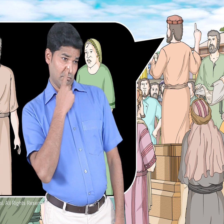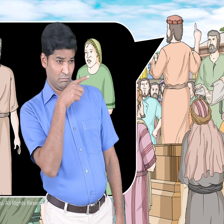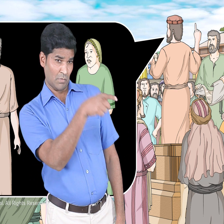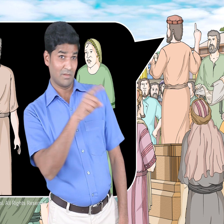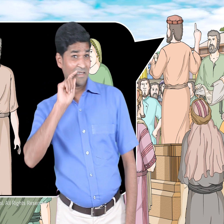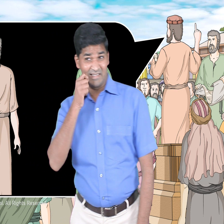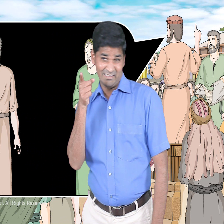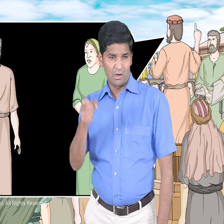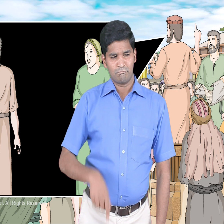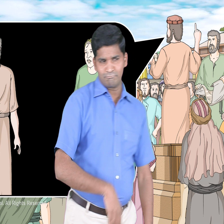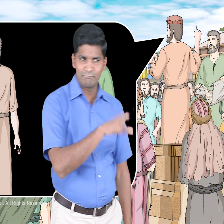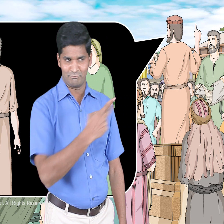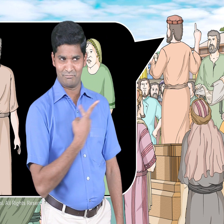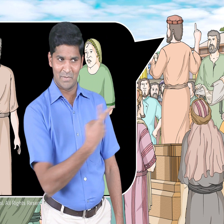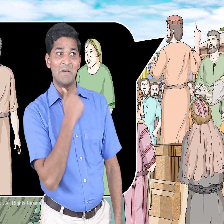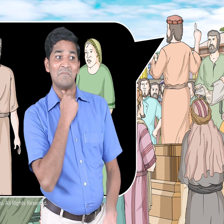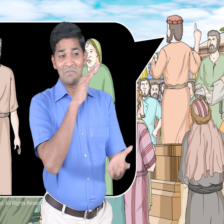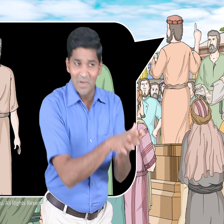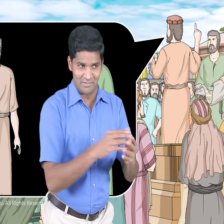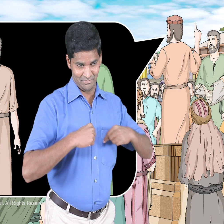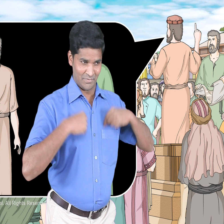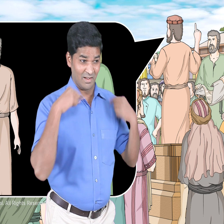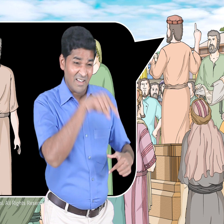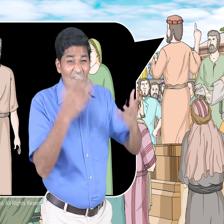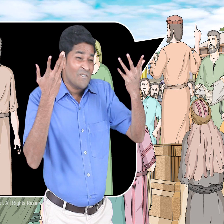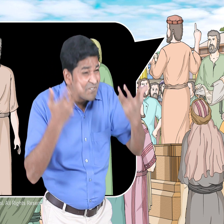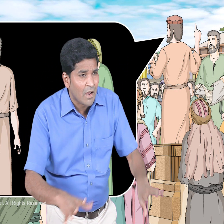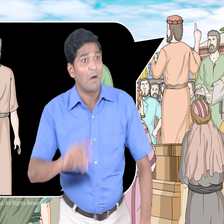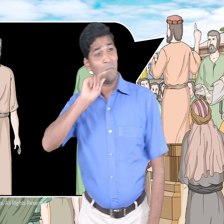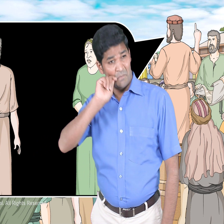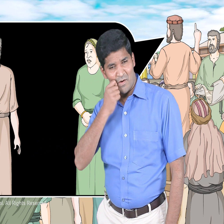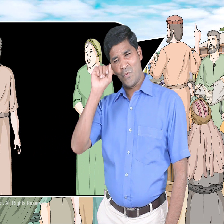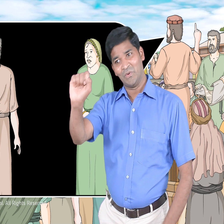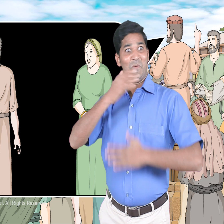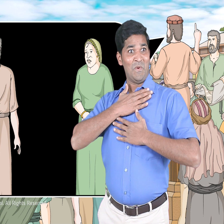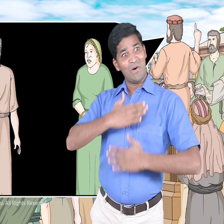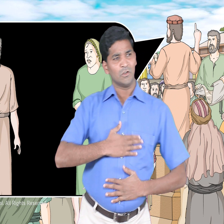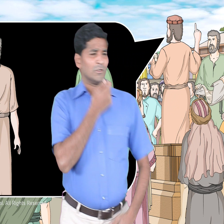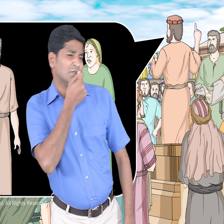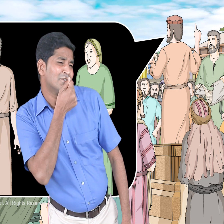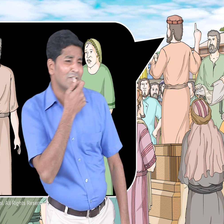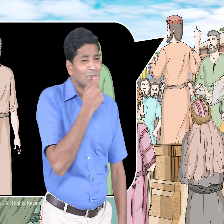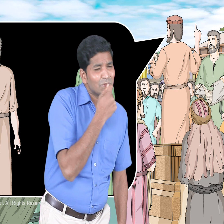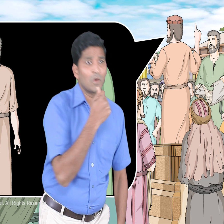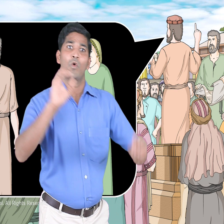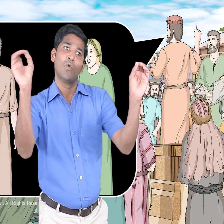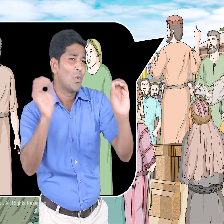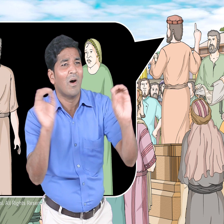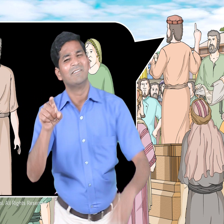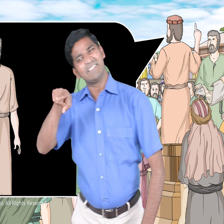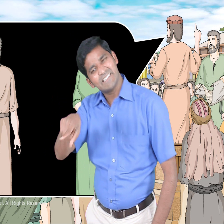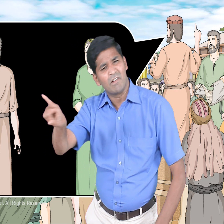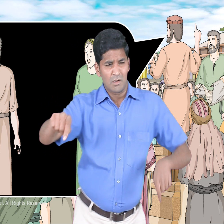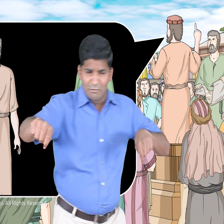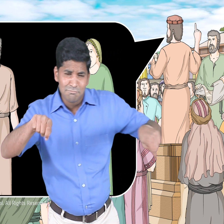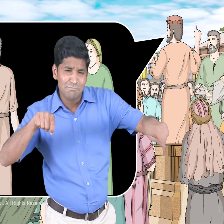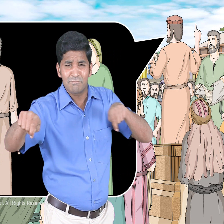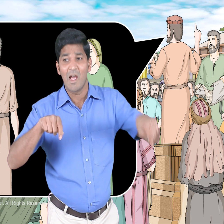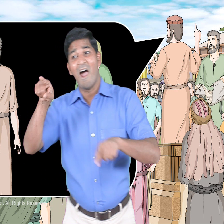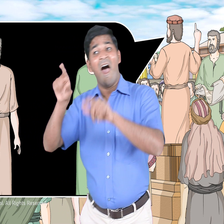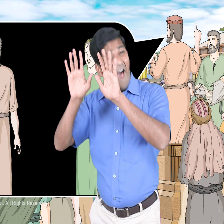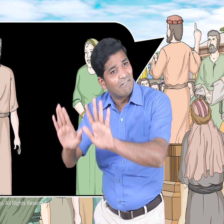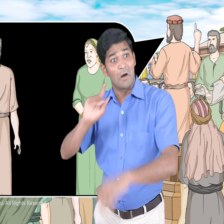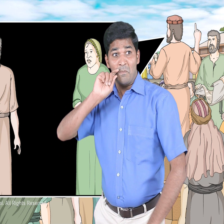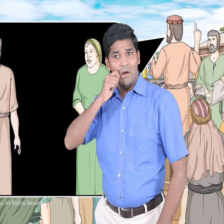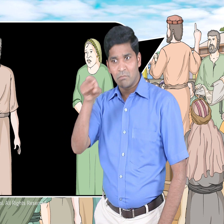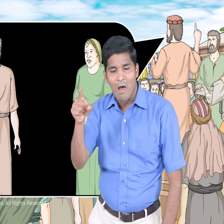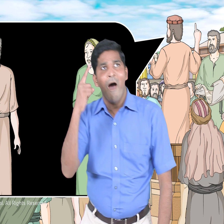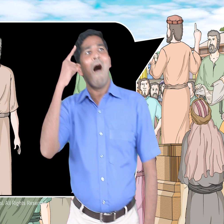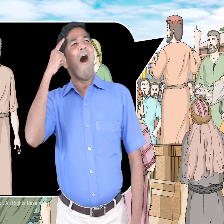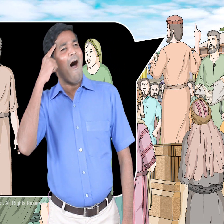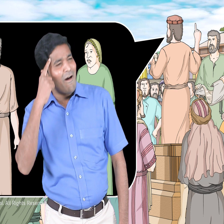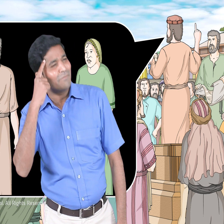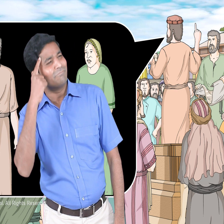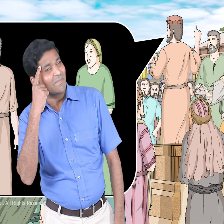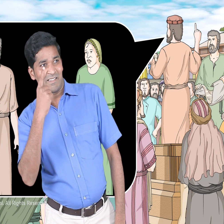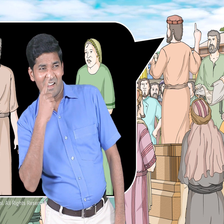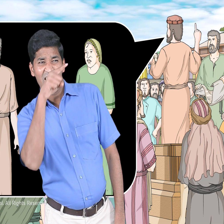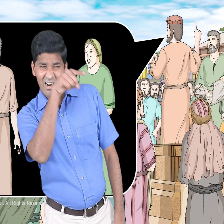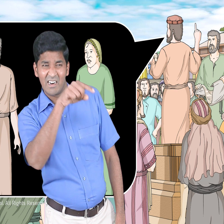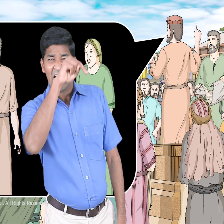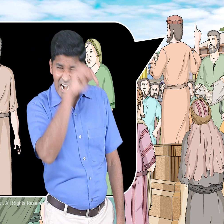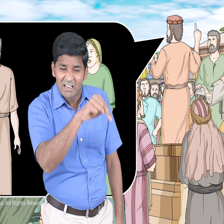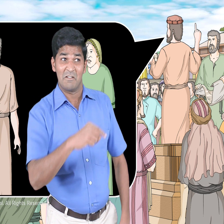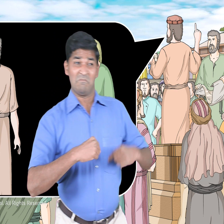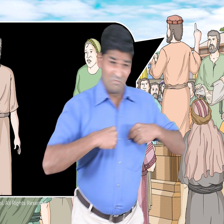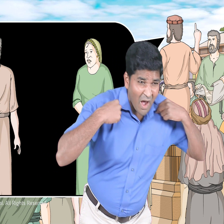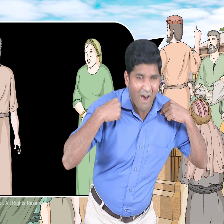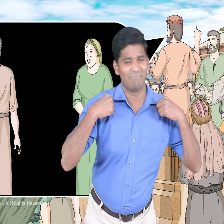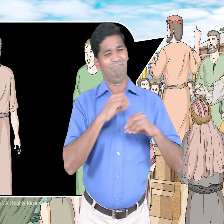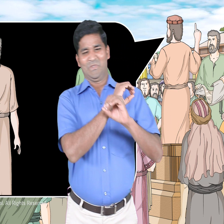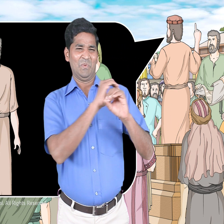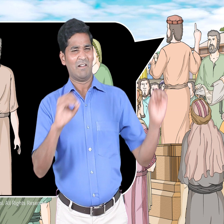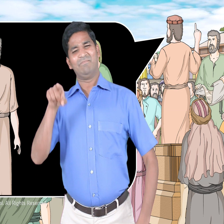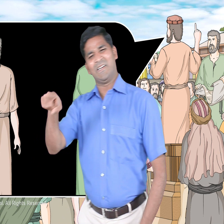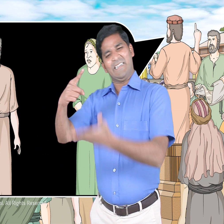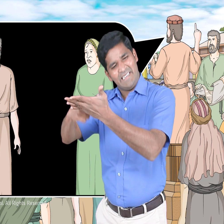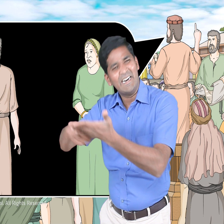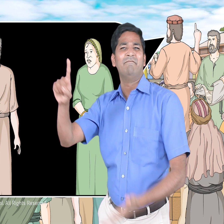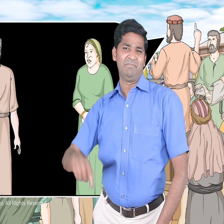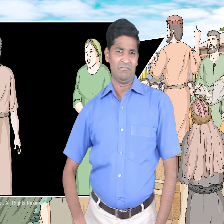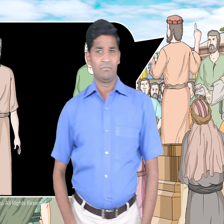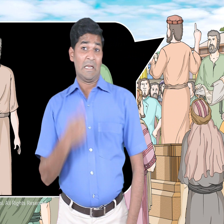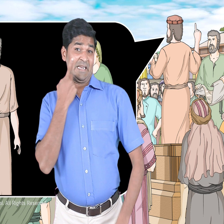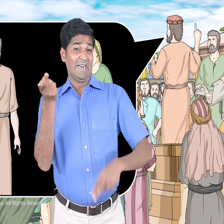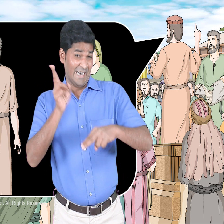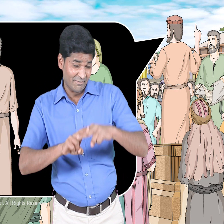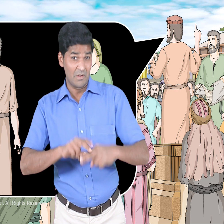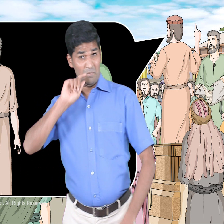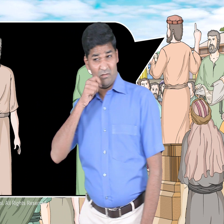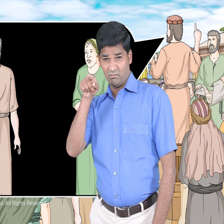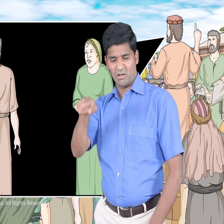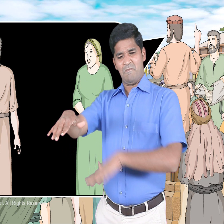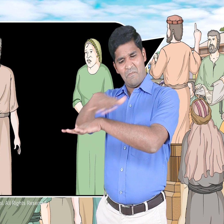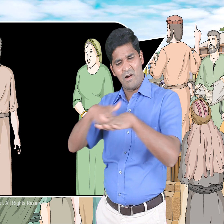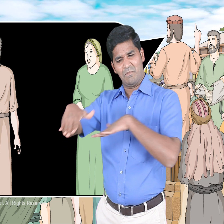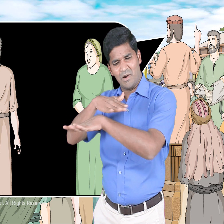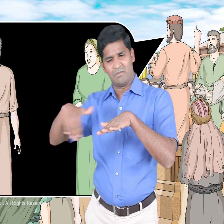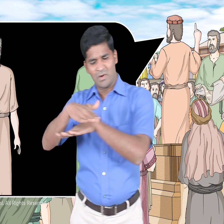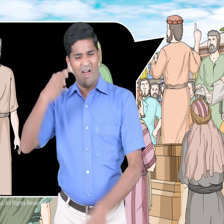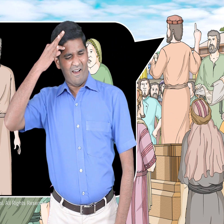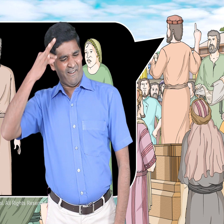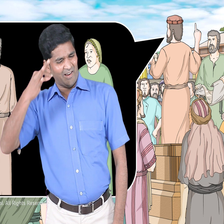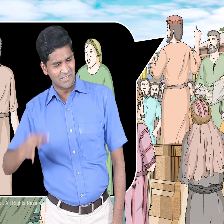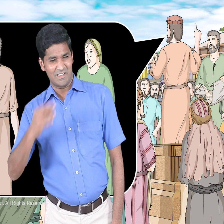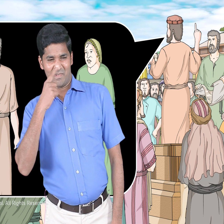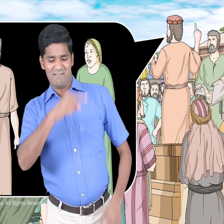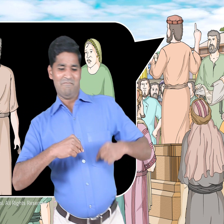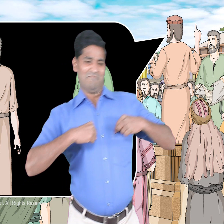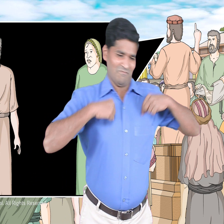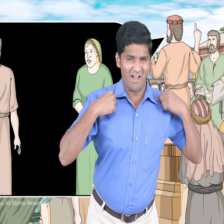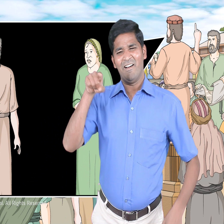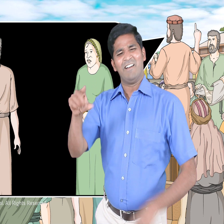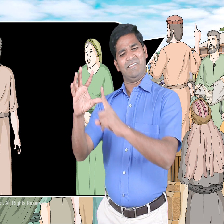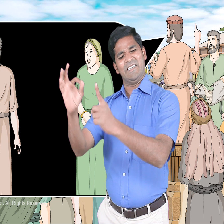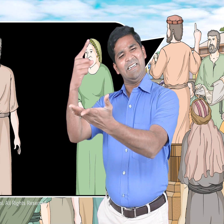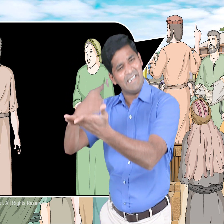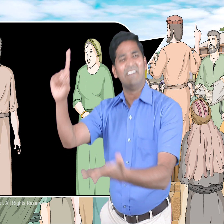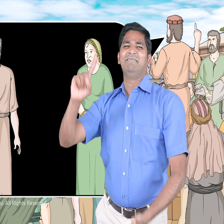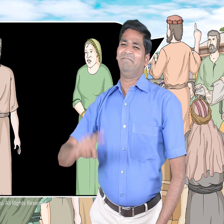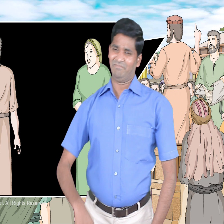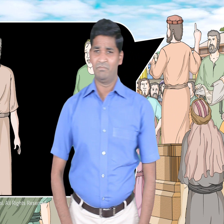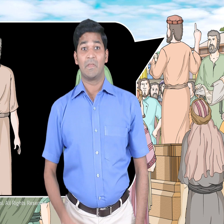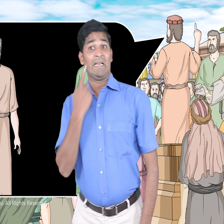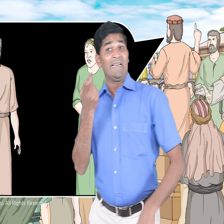But the man who is firmly established in his heart and under no constraint, with control over his will and resolve in his heart not to marry the virgin, he will do well.